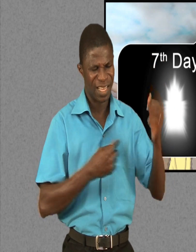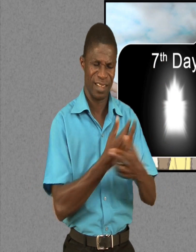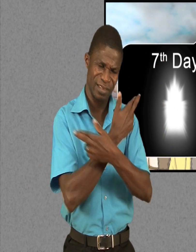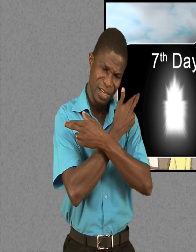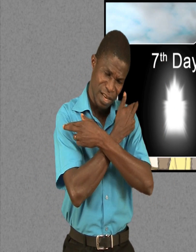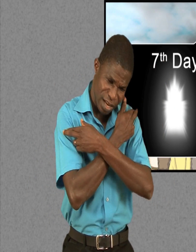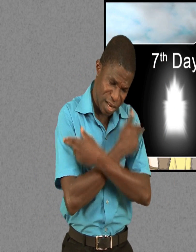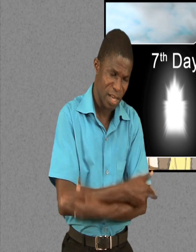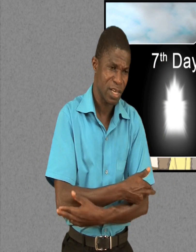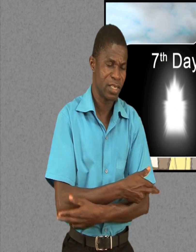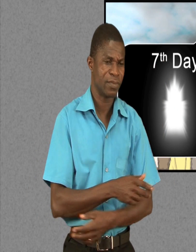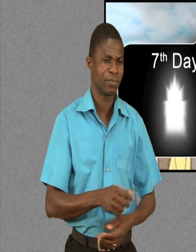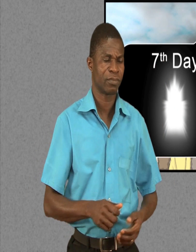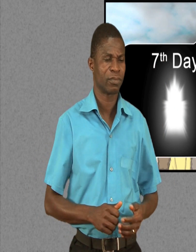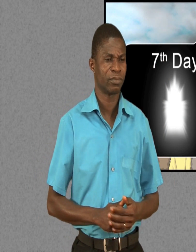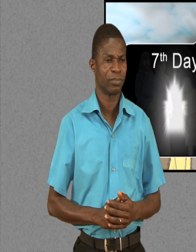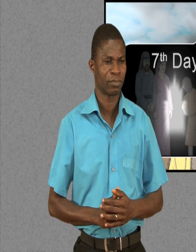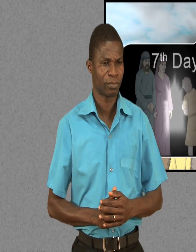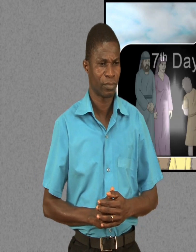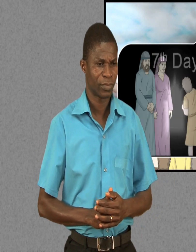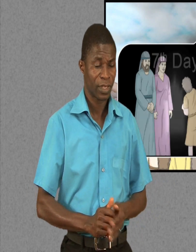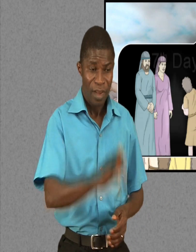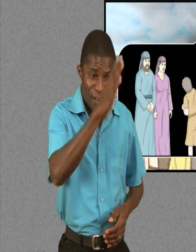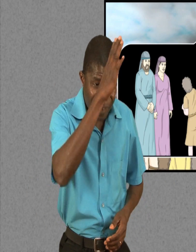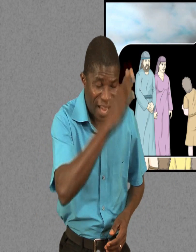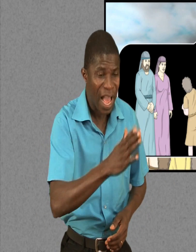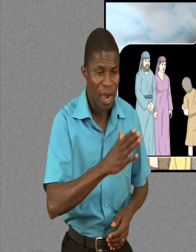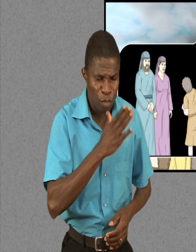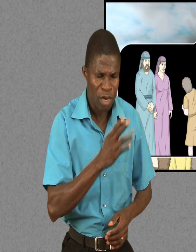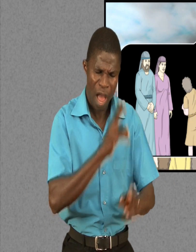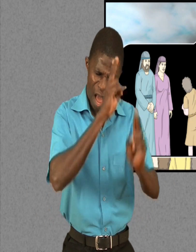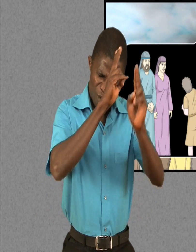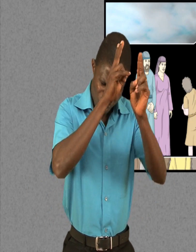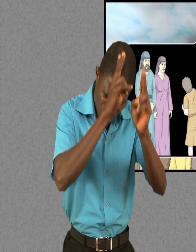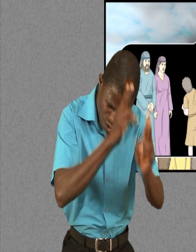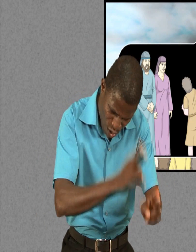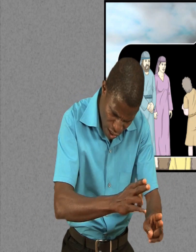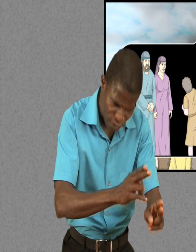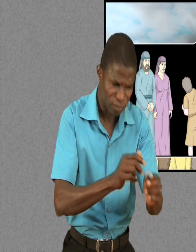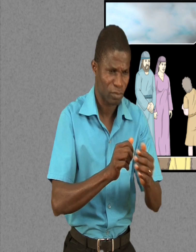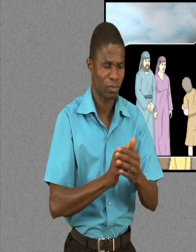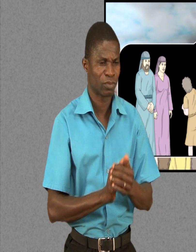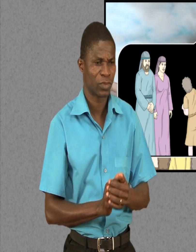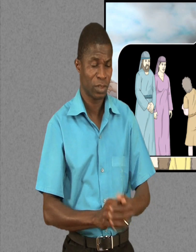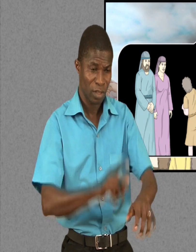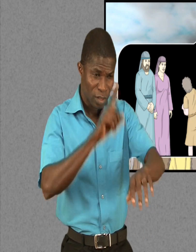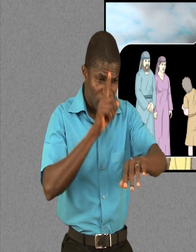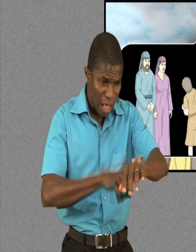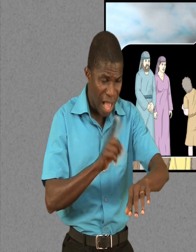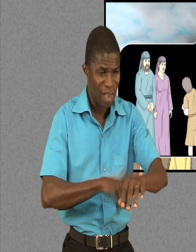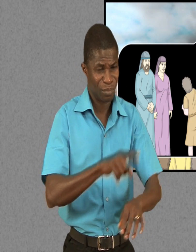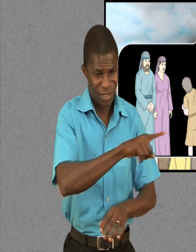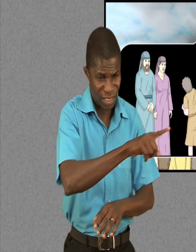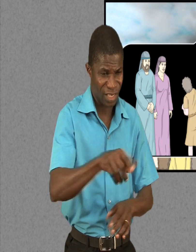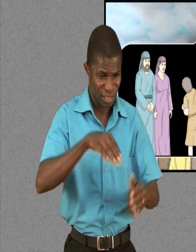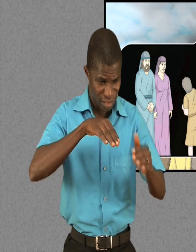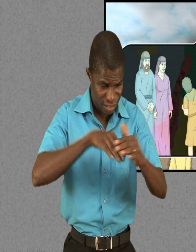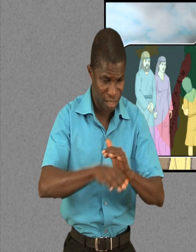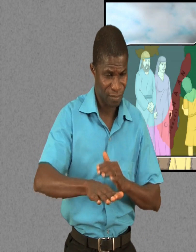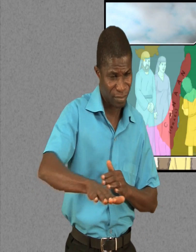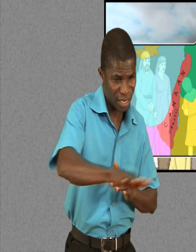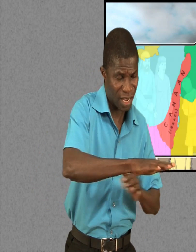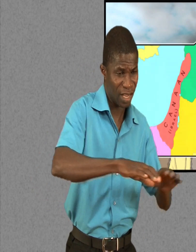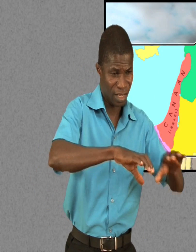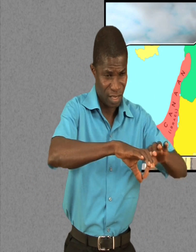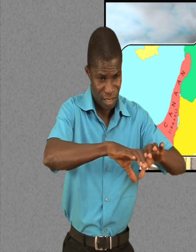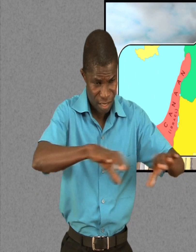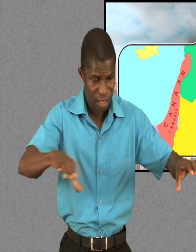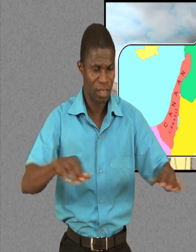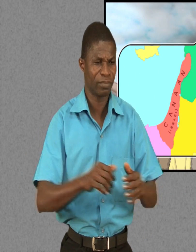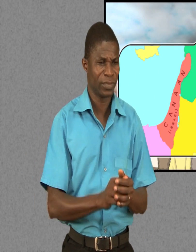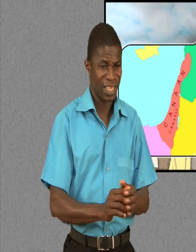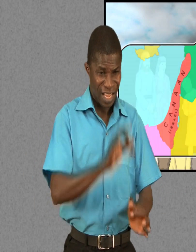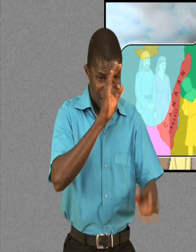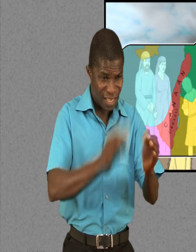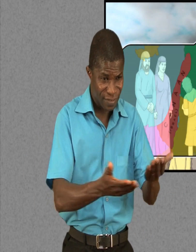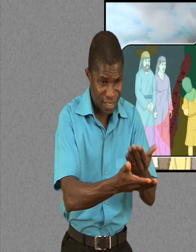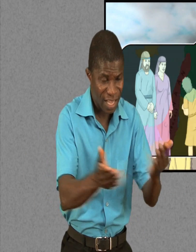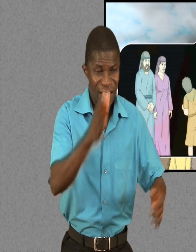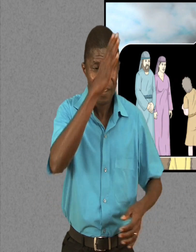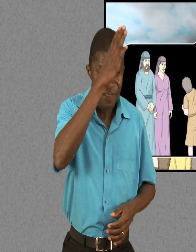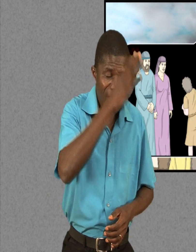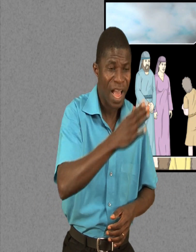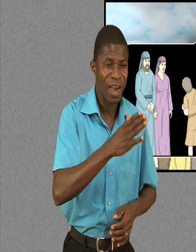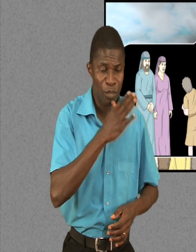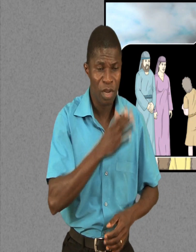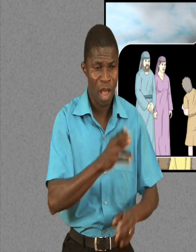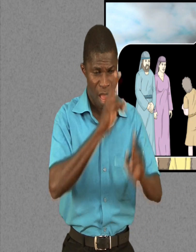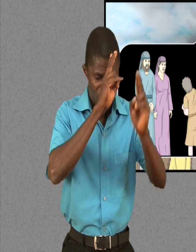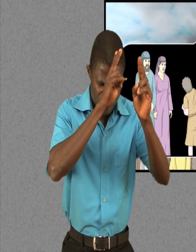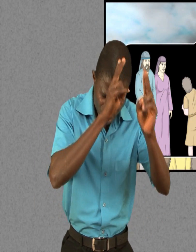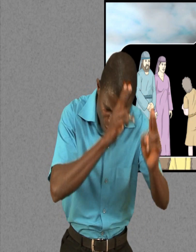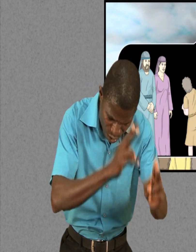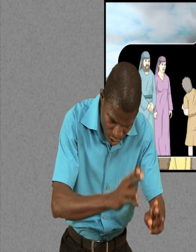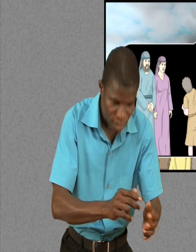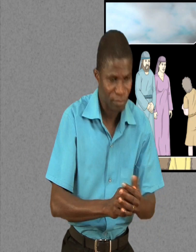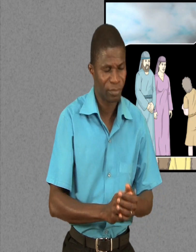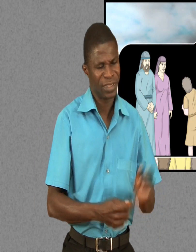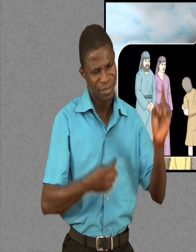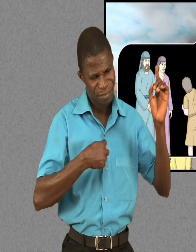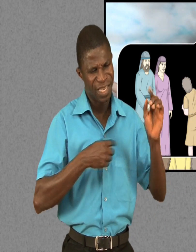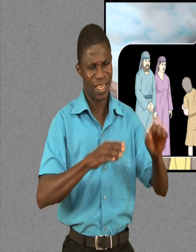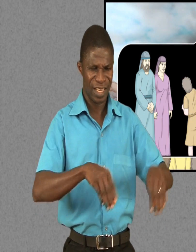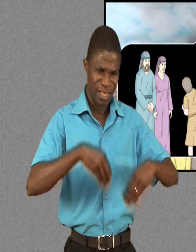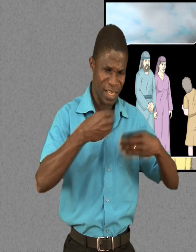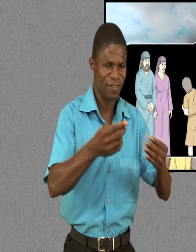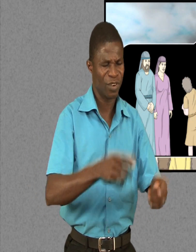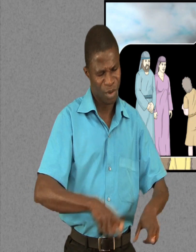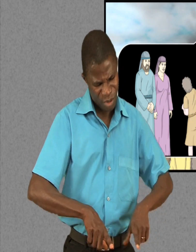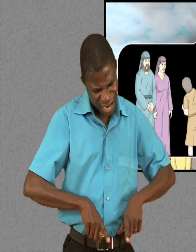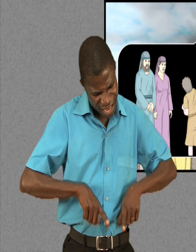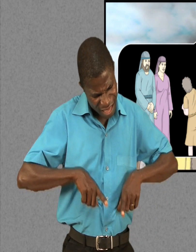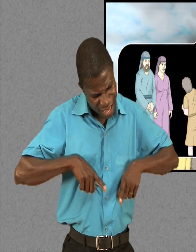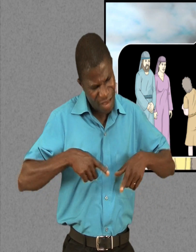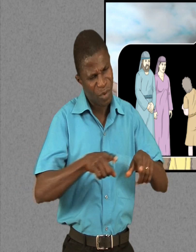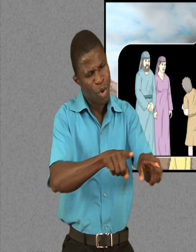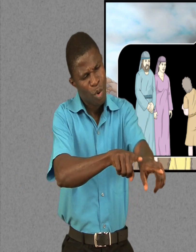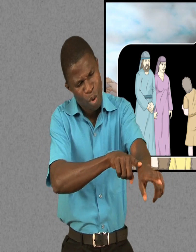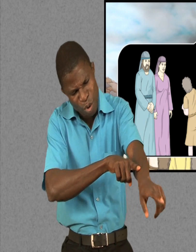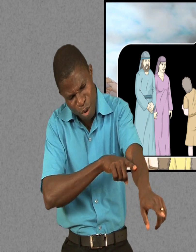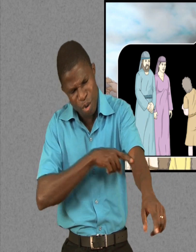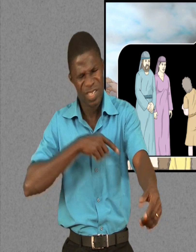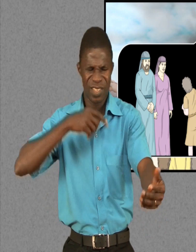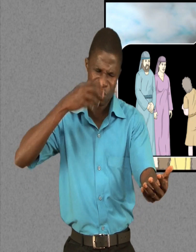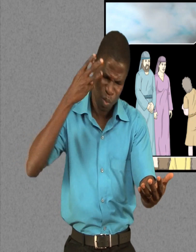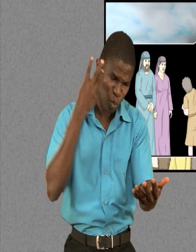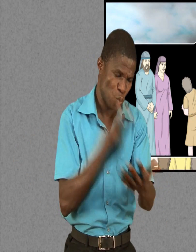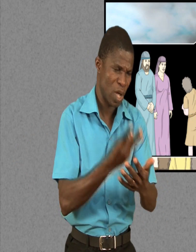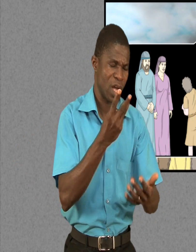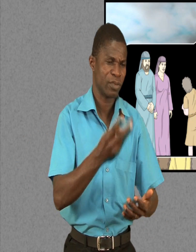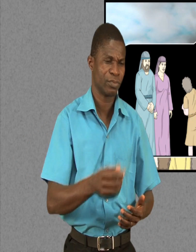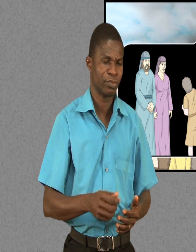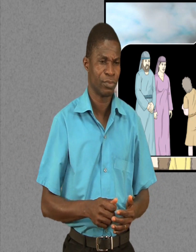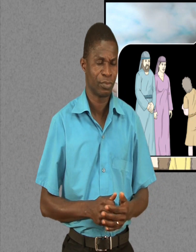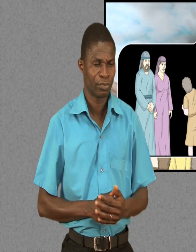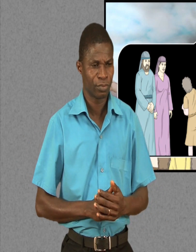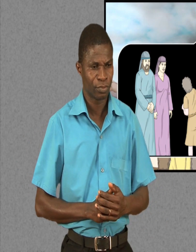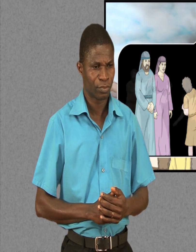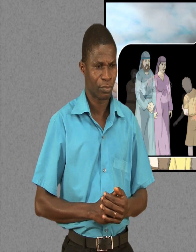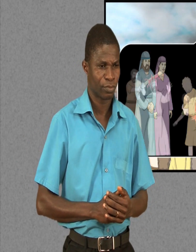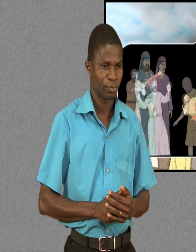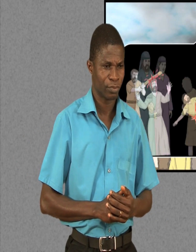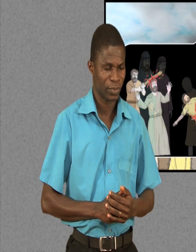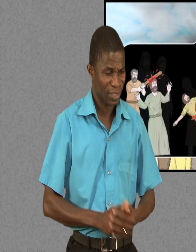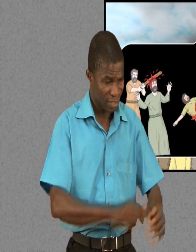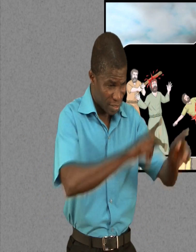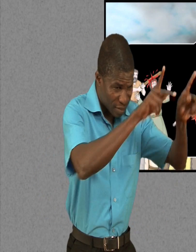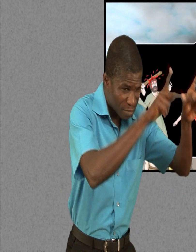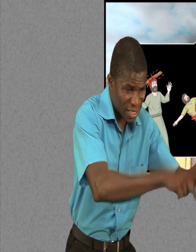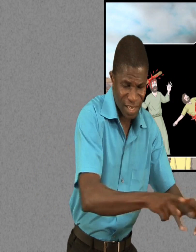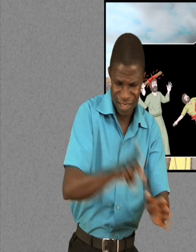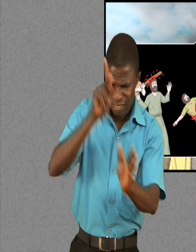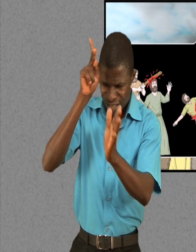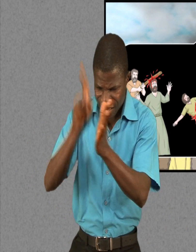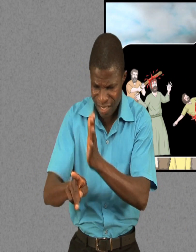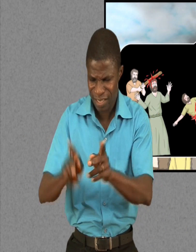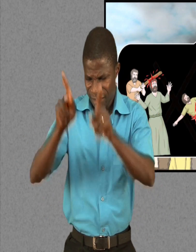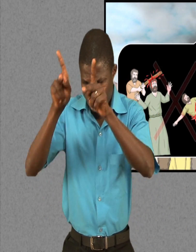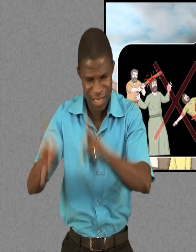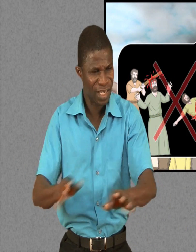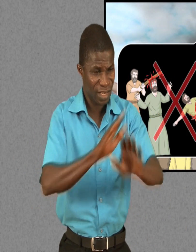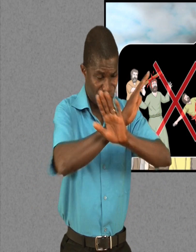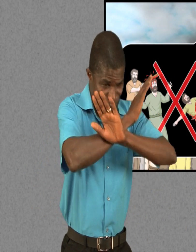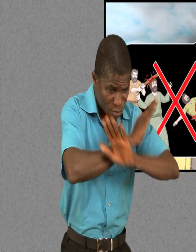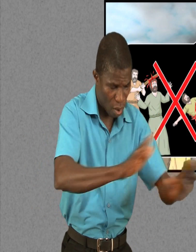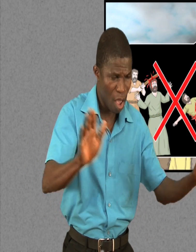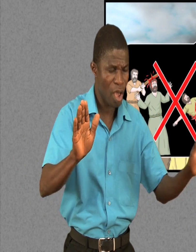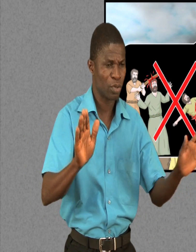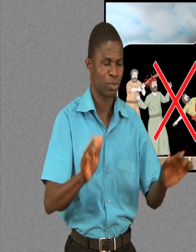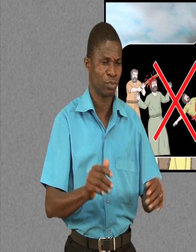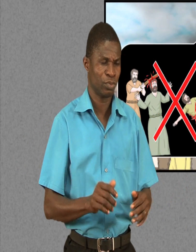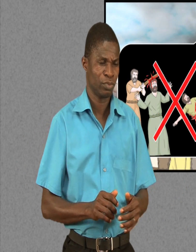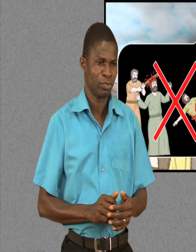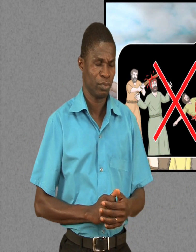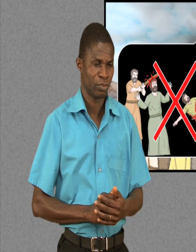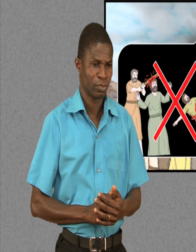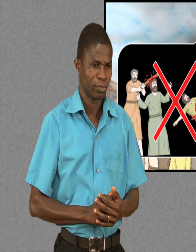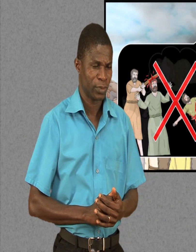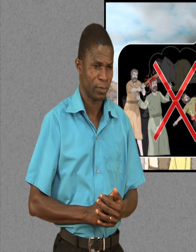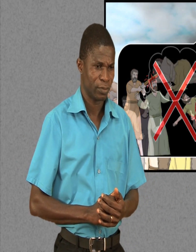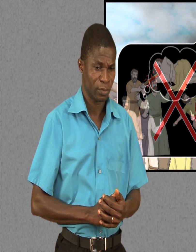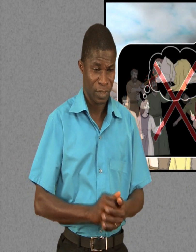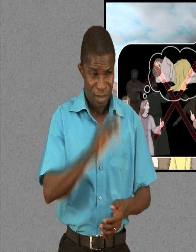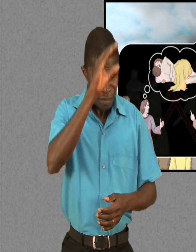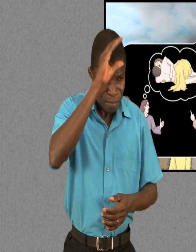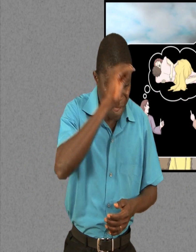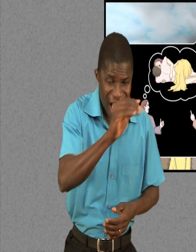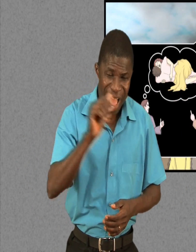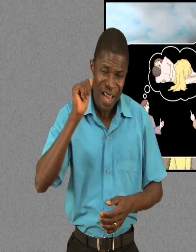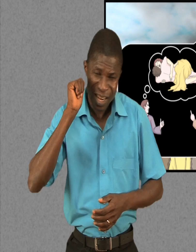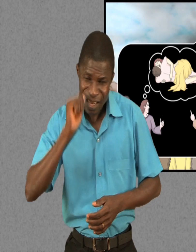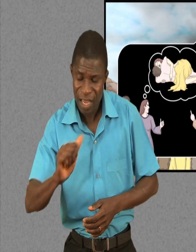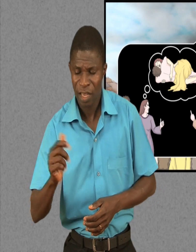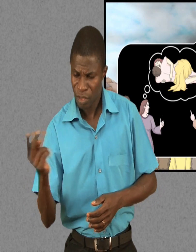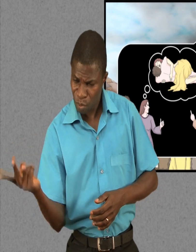Honor your father and mother, so that your days may be long in the land that the LORD your God is giving you. You shall not murder.